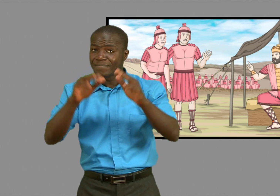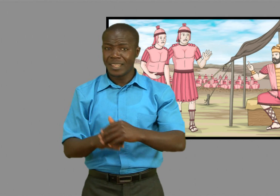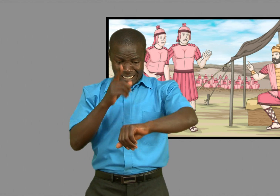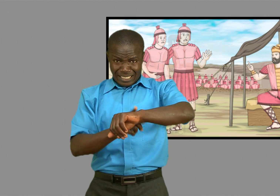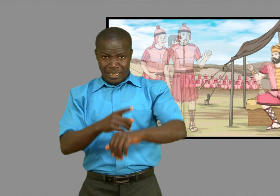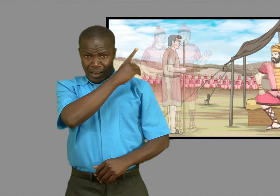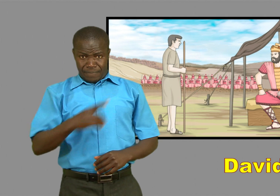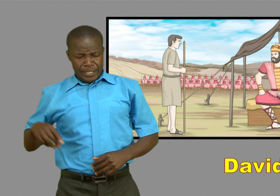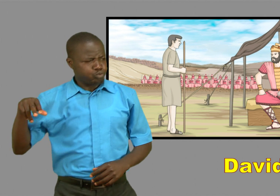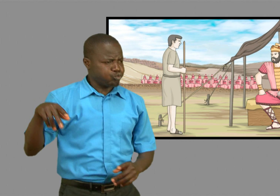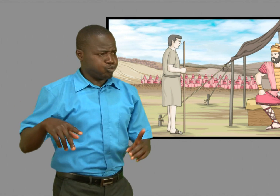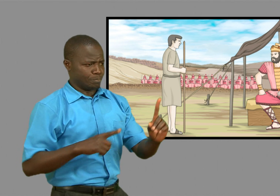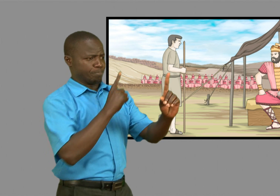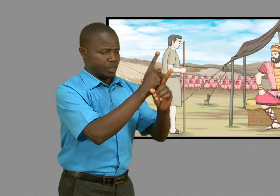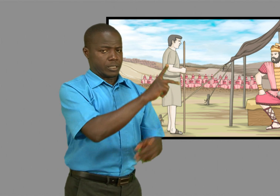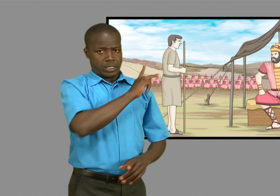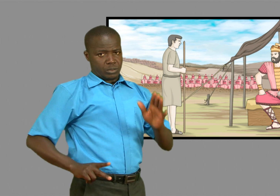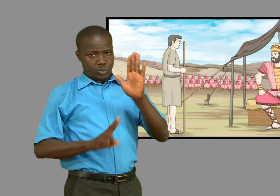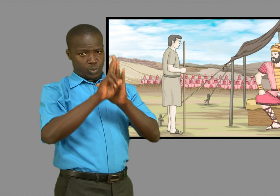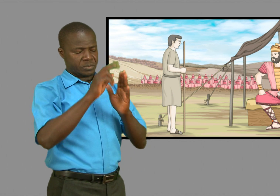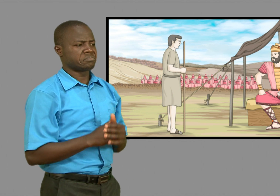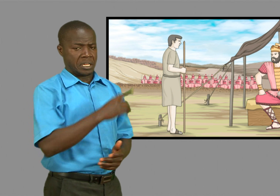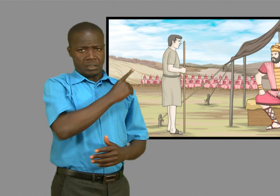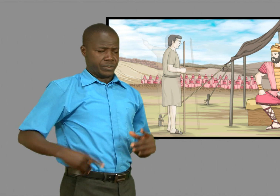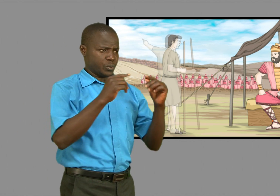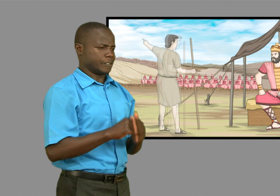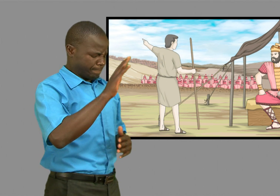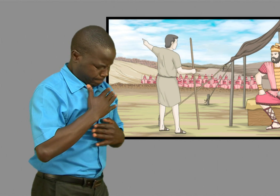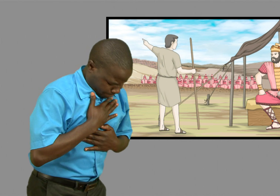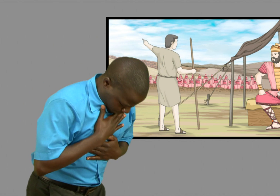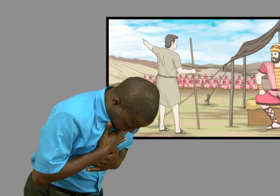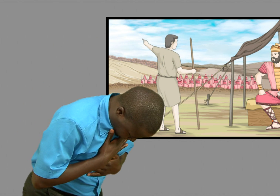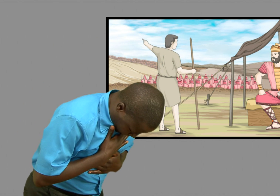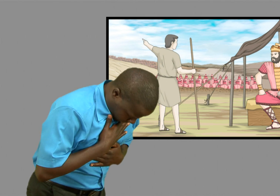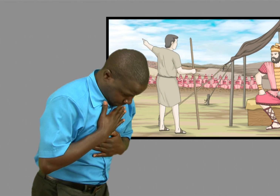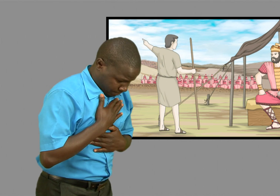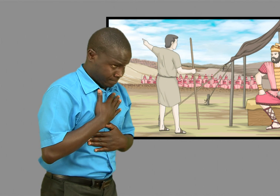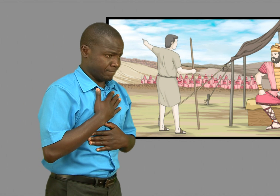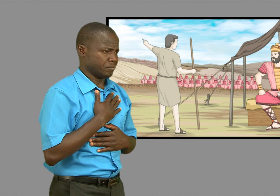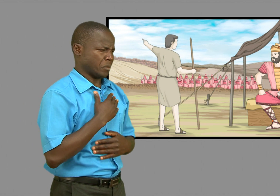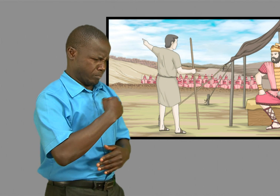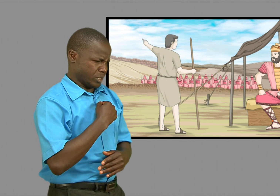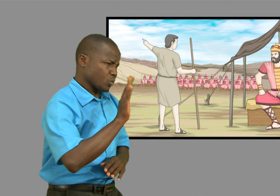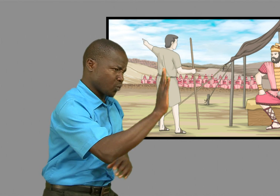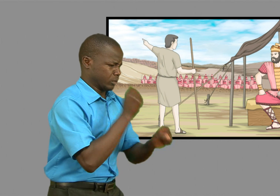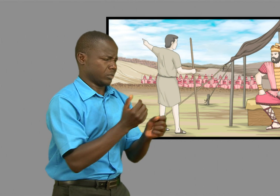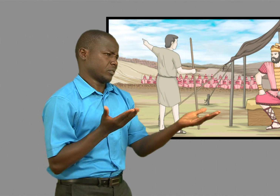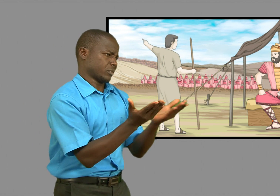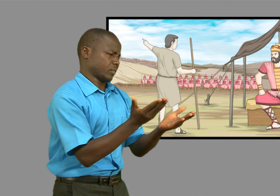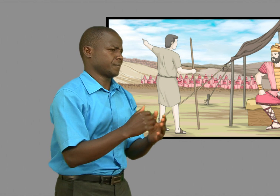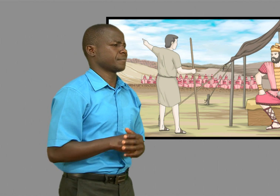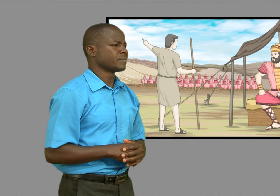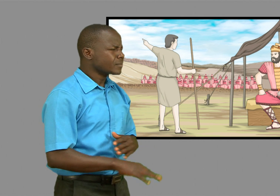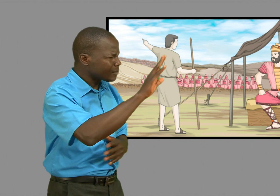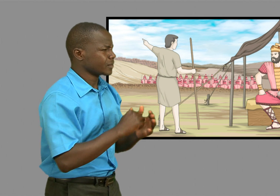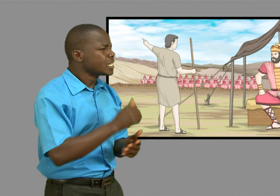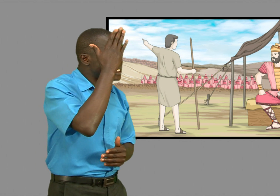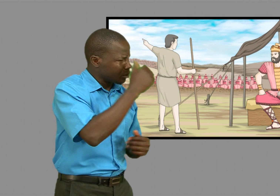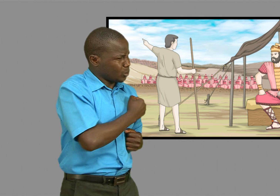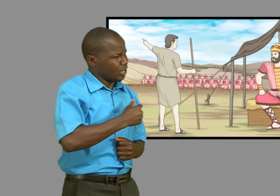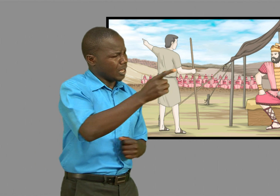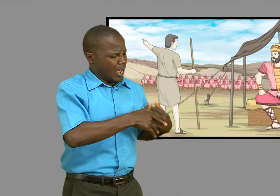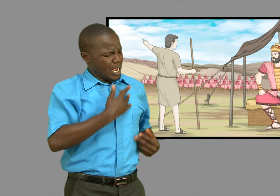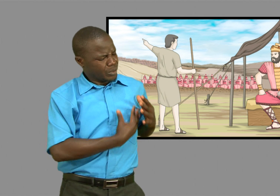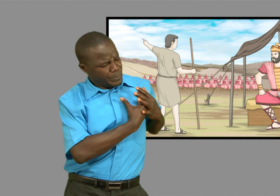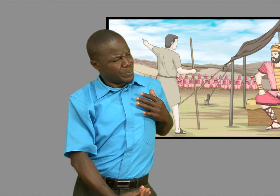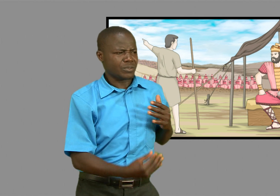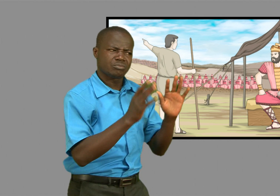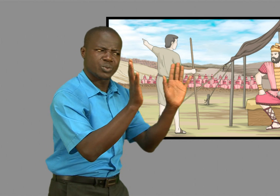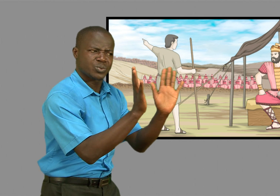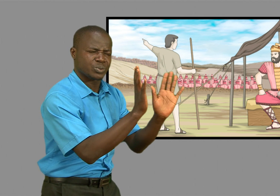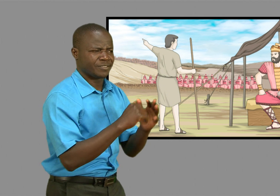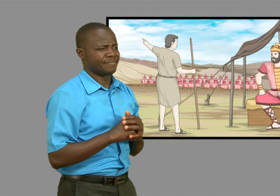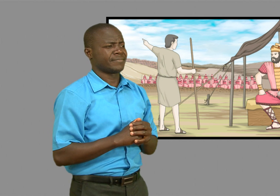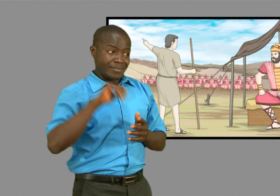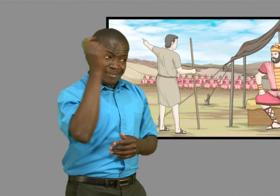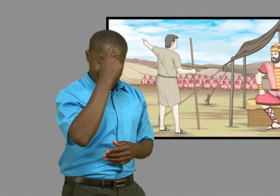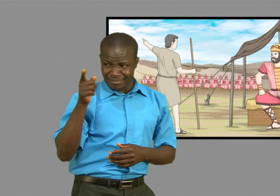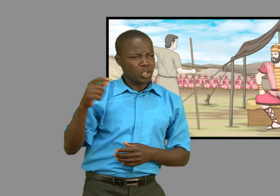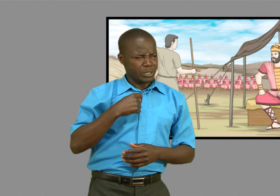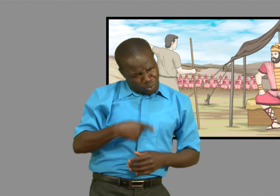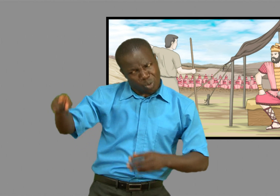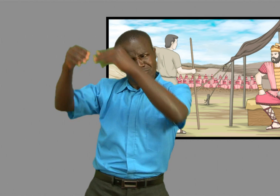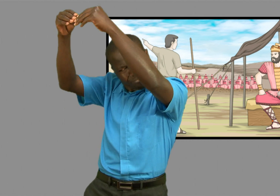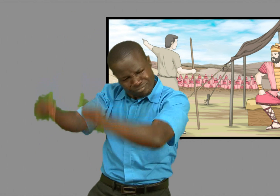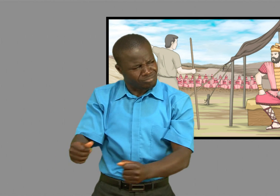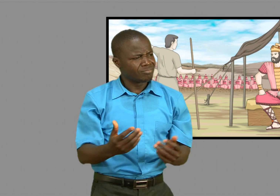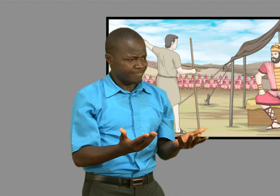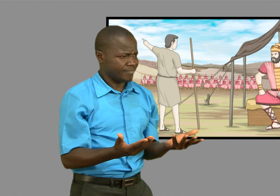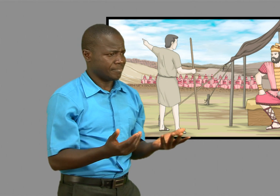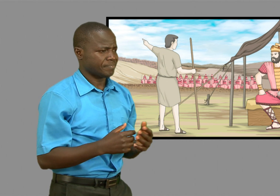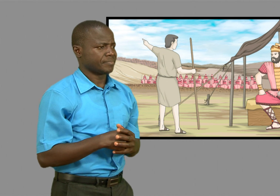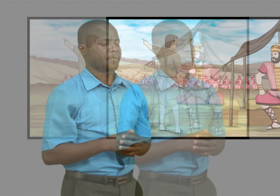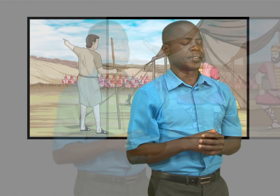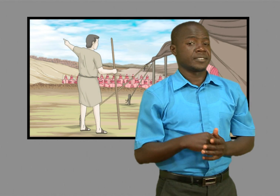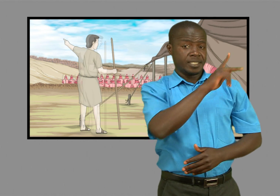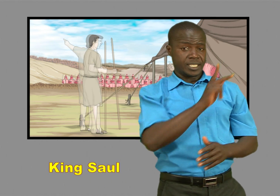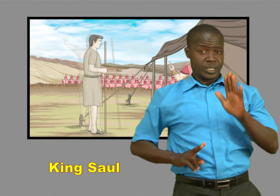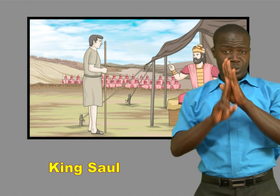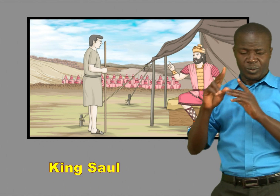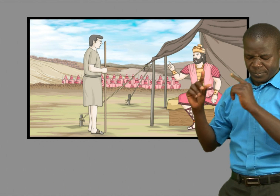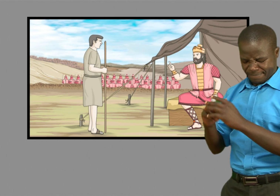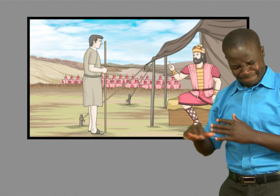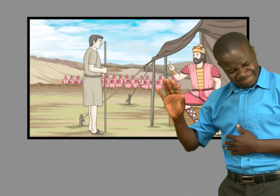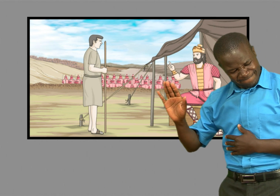And David said to Saul, “Let no man’s heart fail on account of this Philistine. Your servant will go and fight him!”